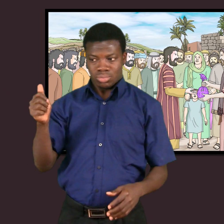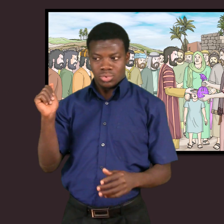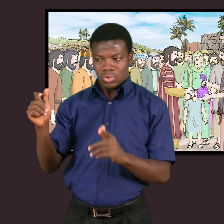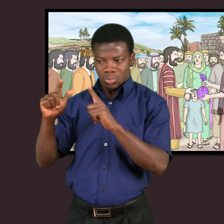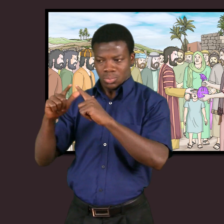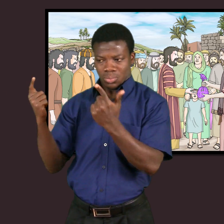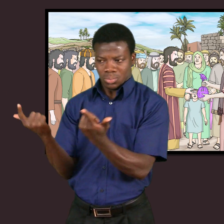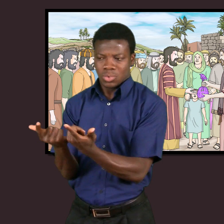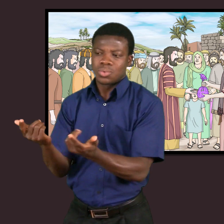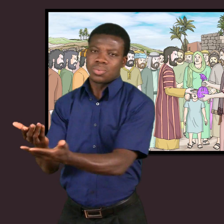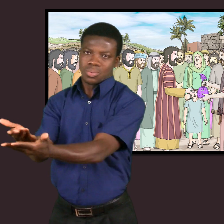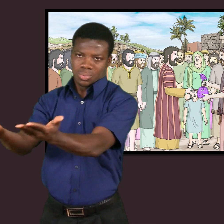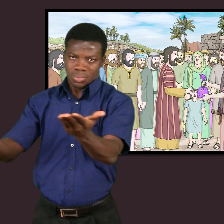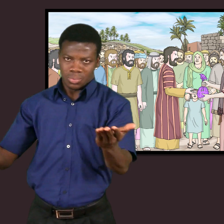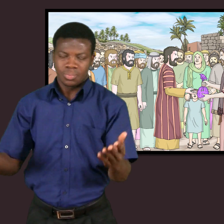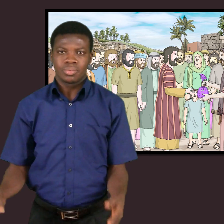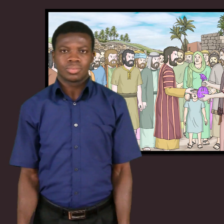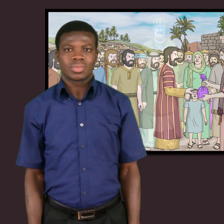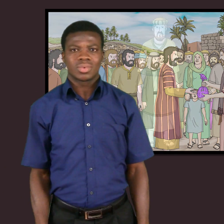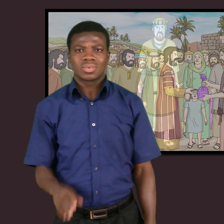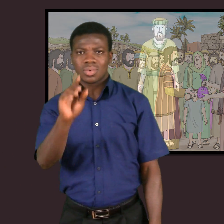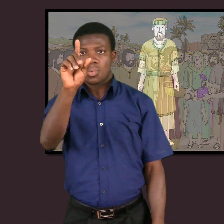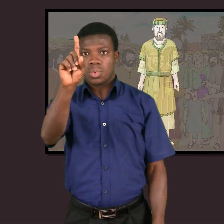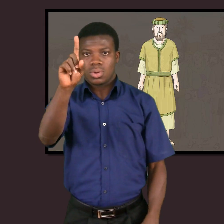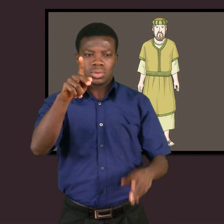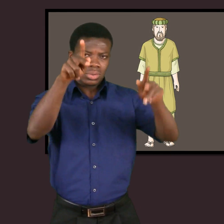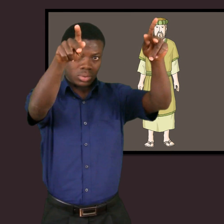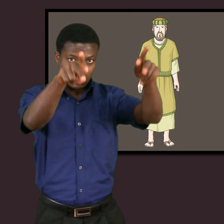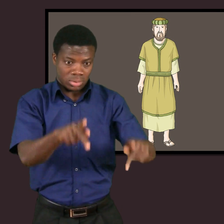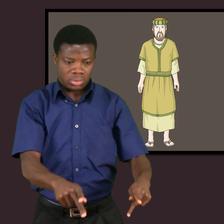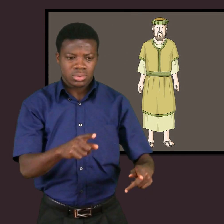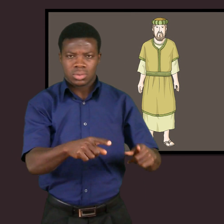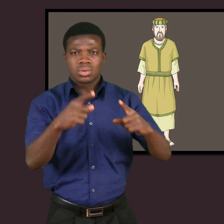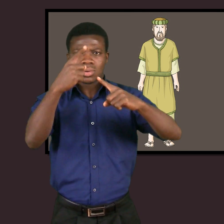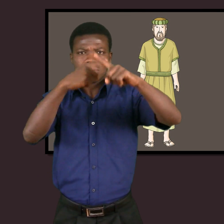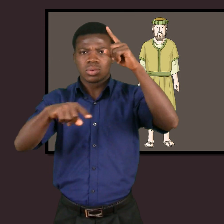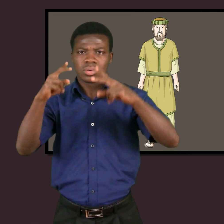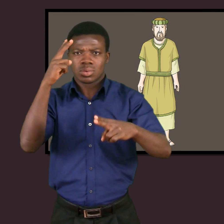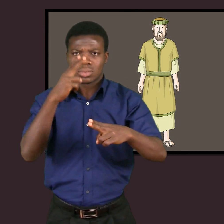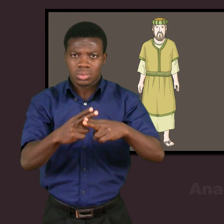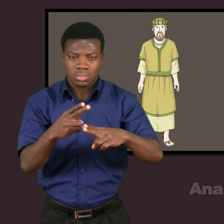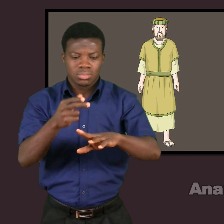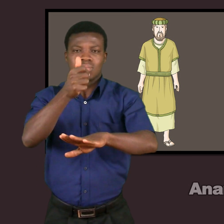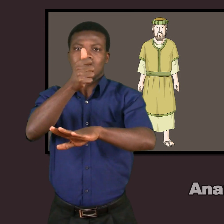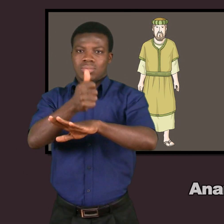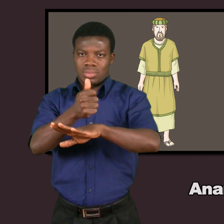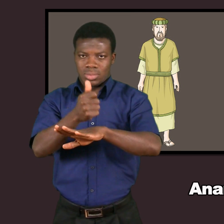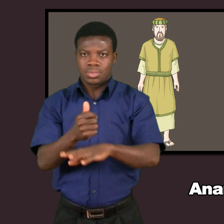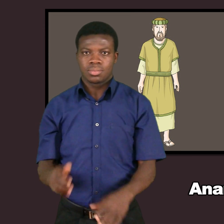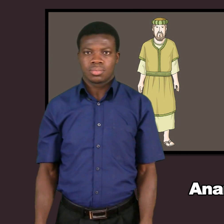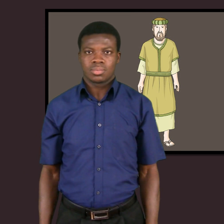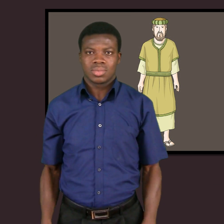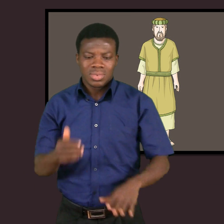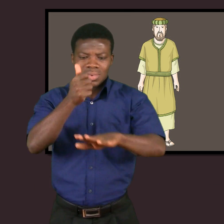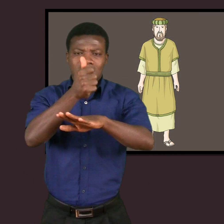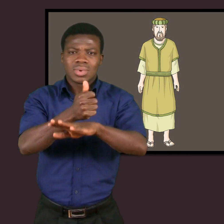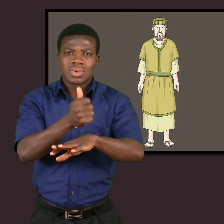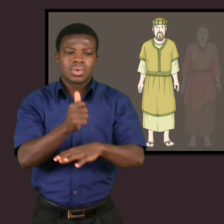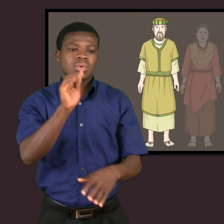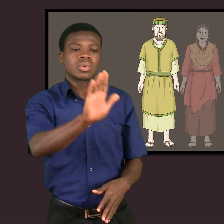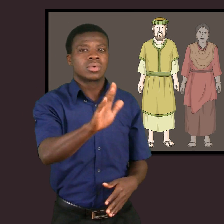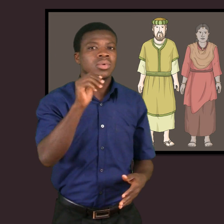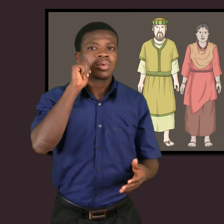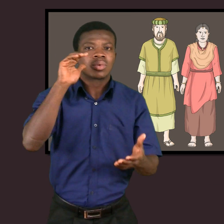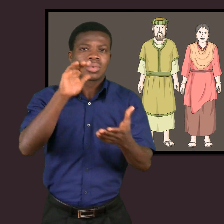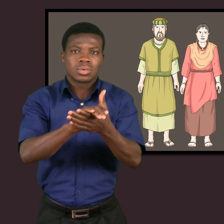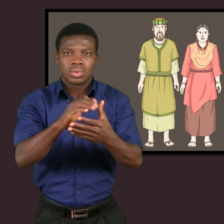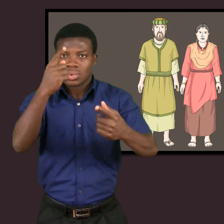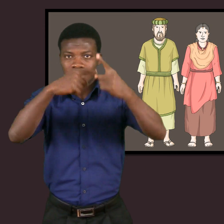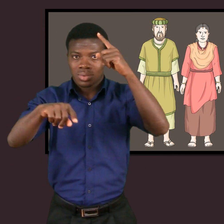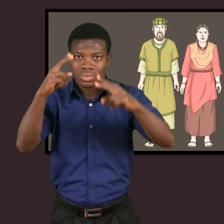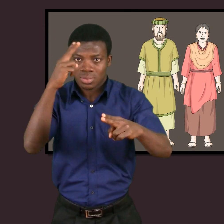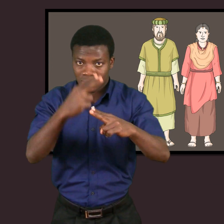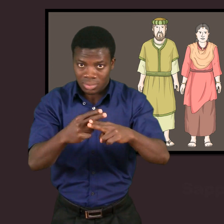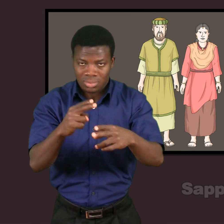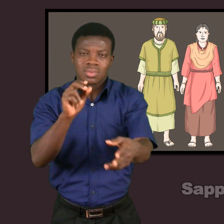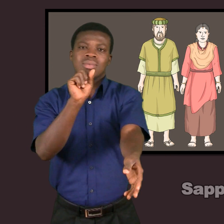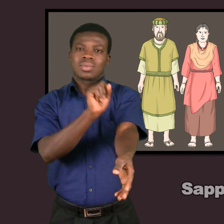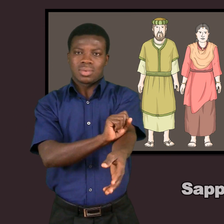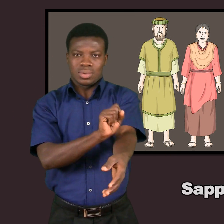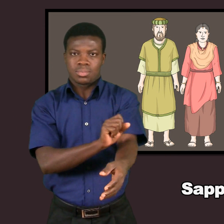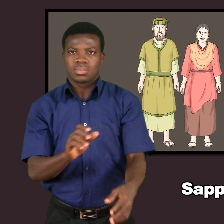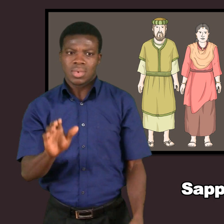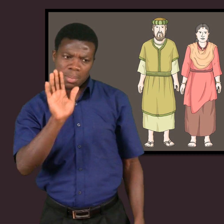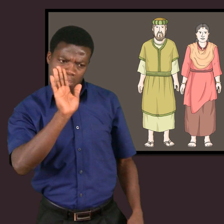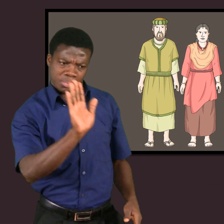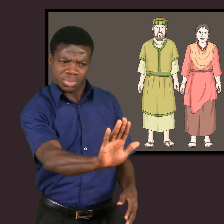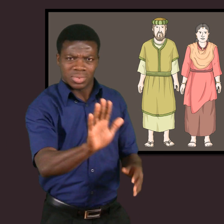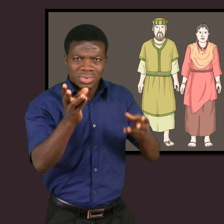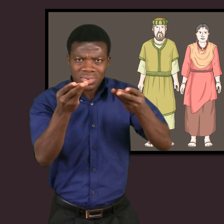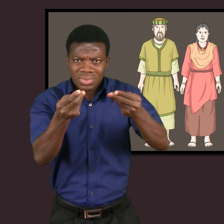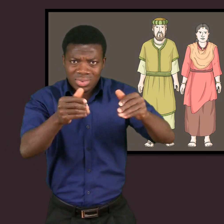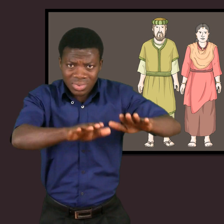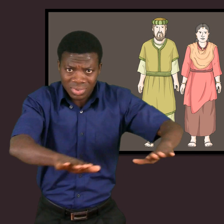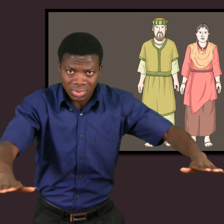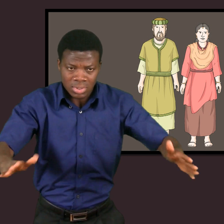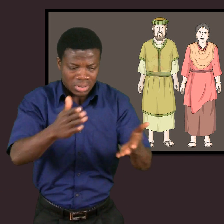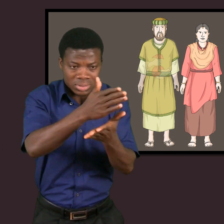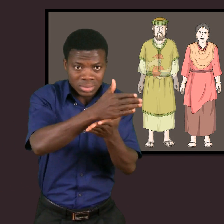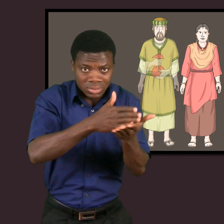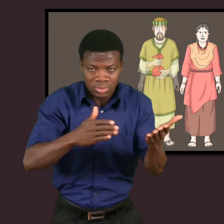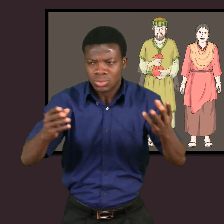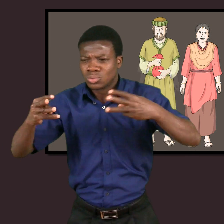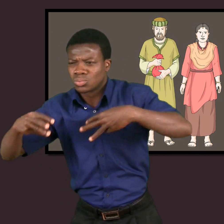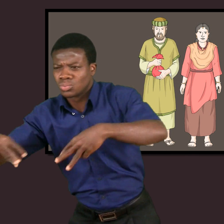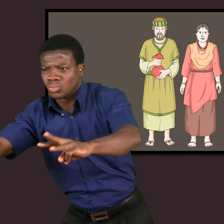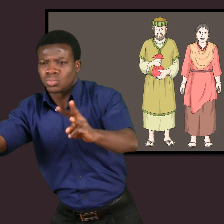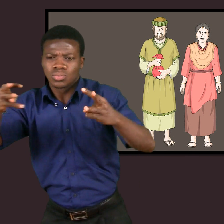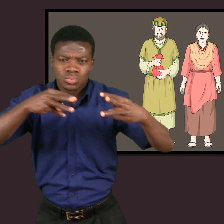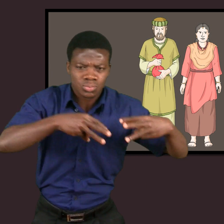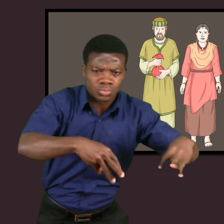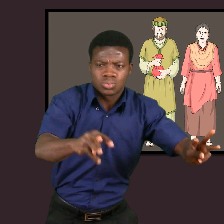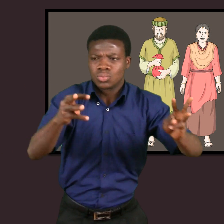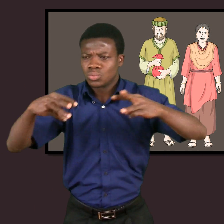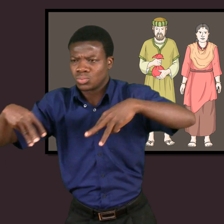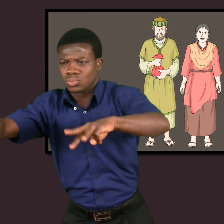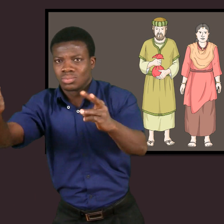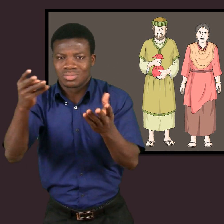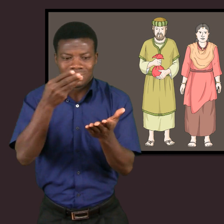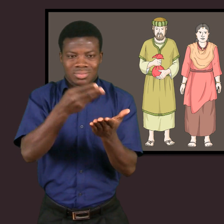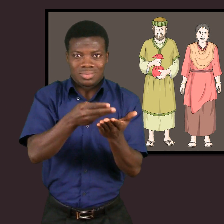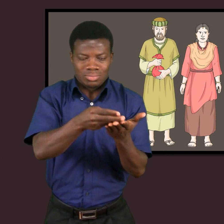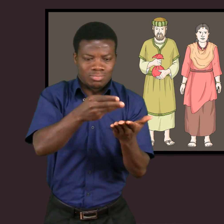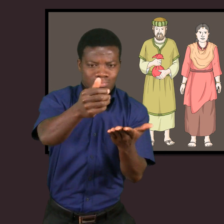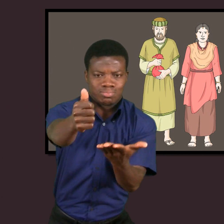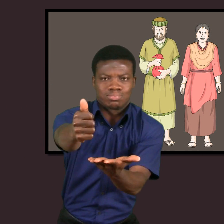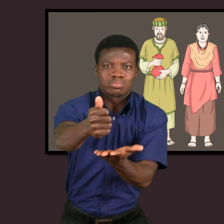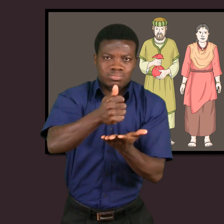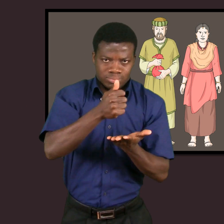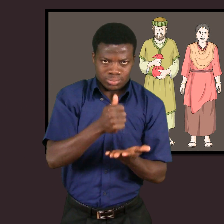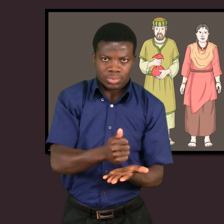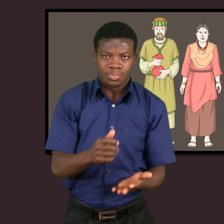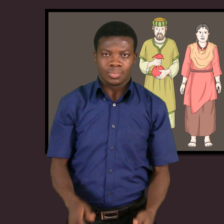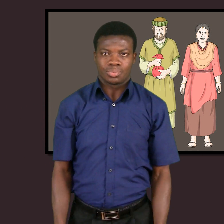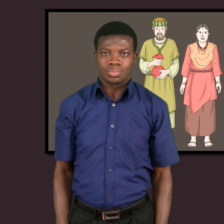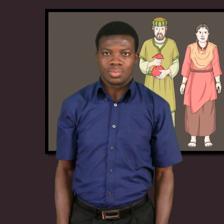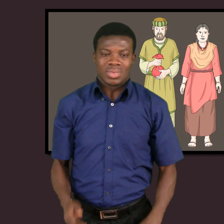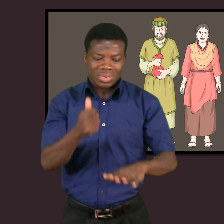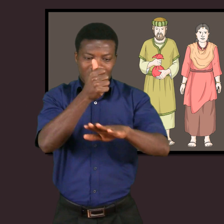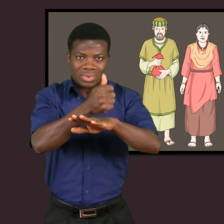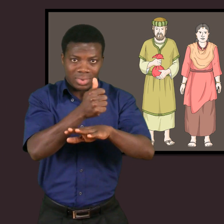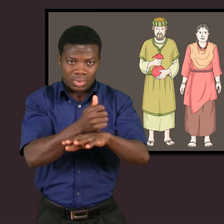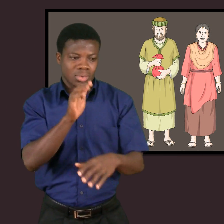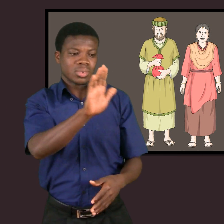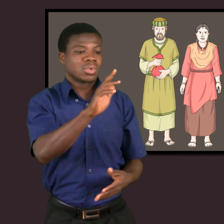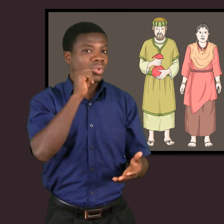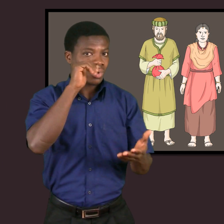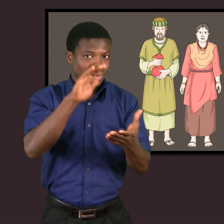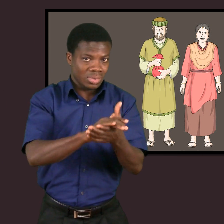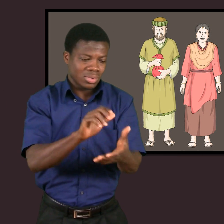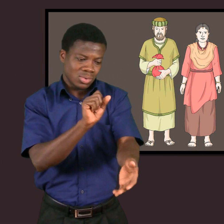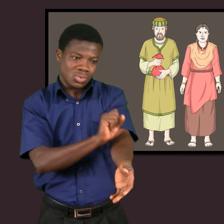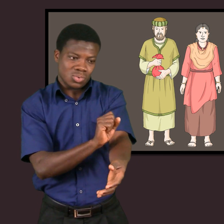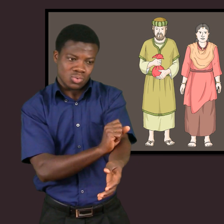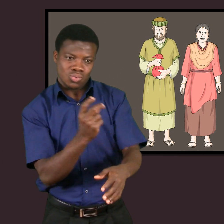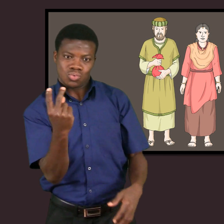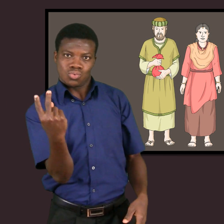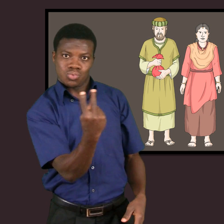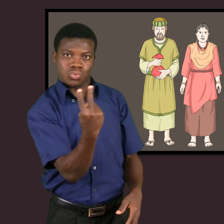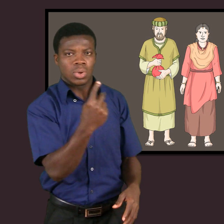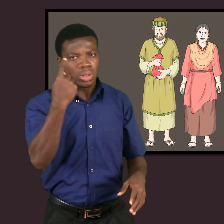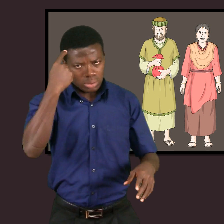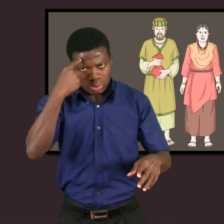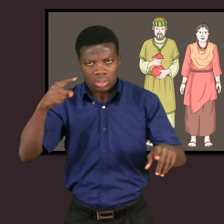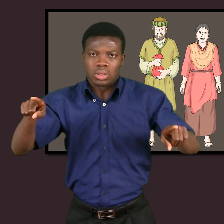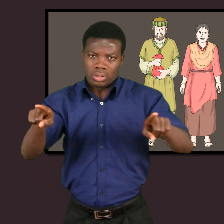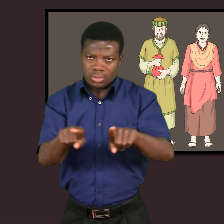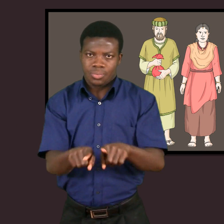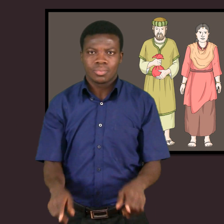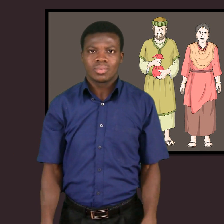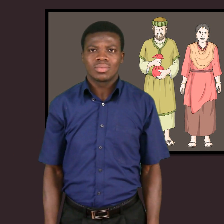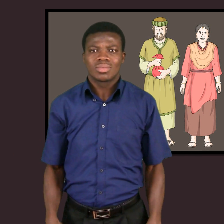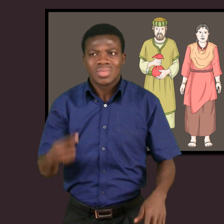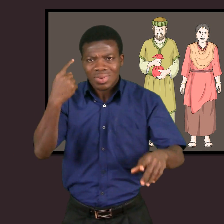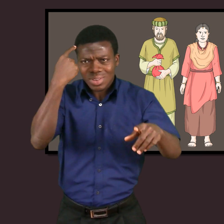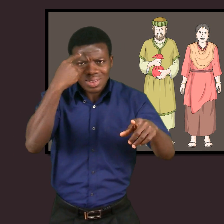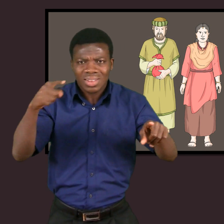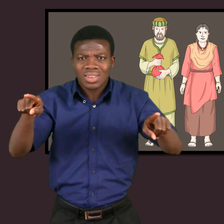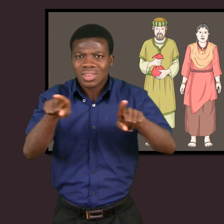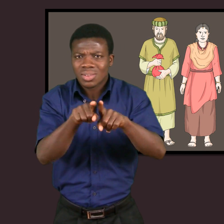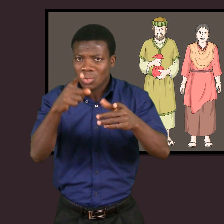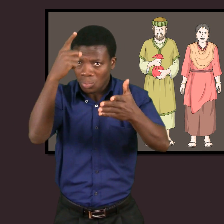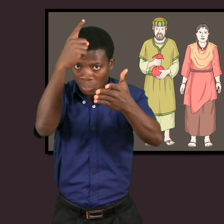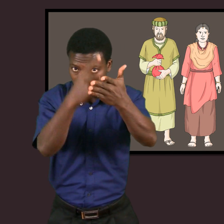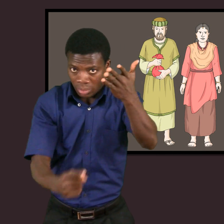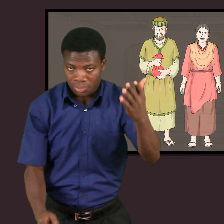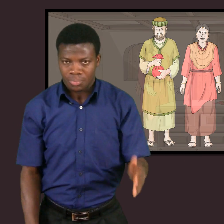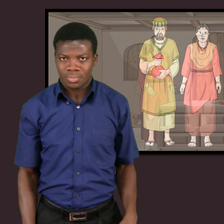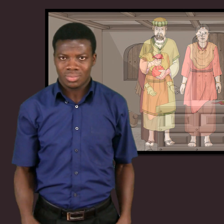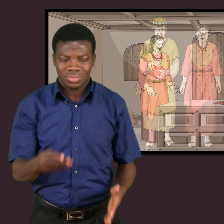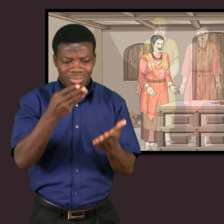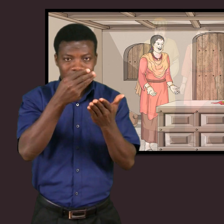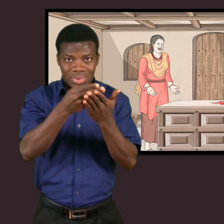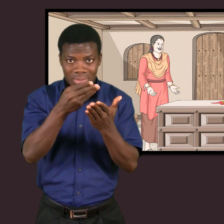Now a man named Ananias, together with his wife Sapphira, also sold a piece of property.